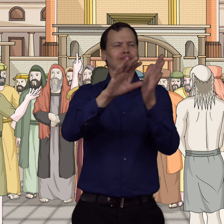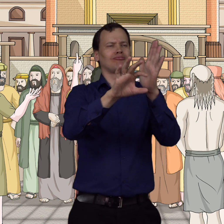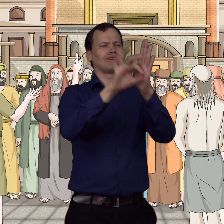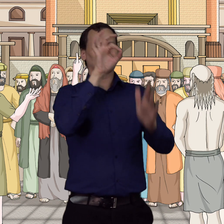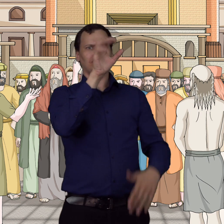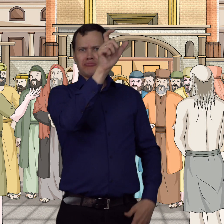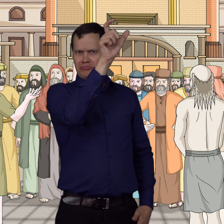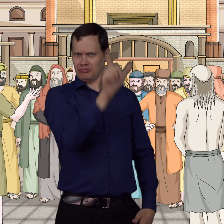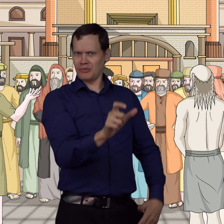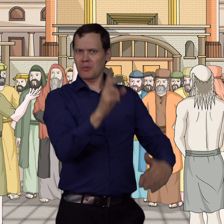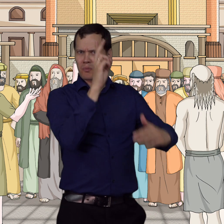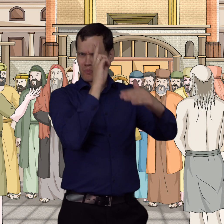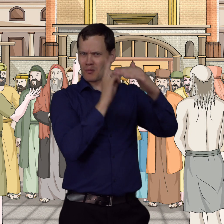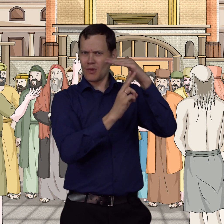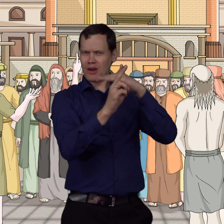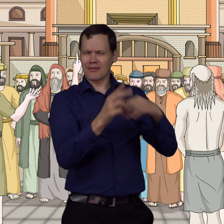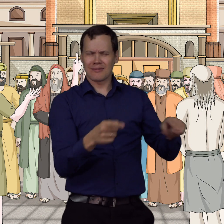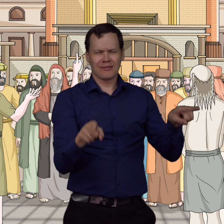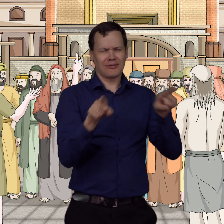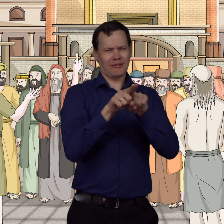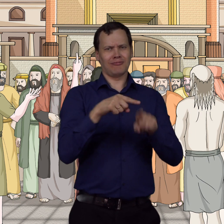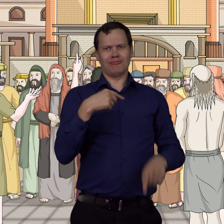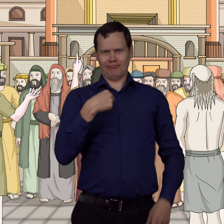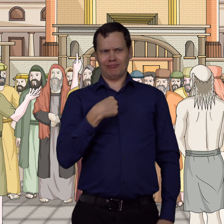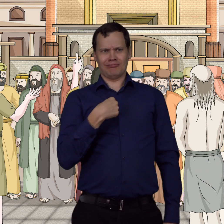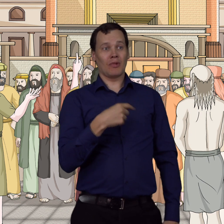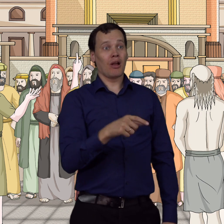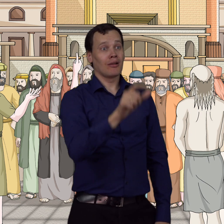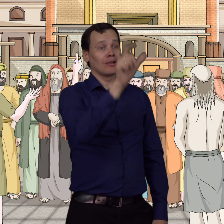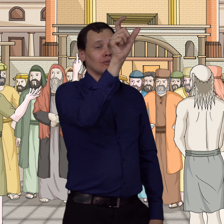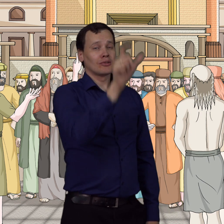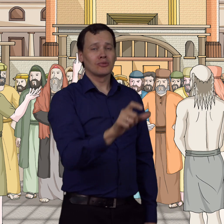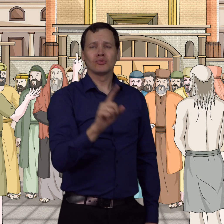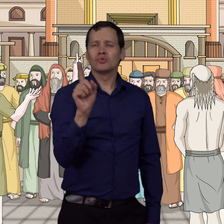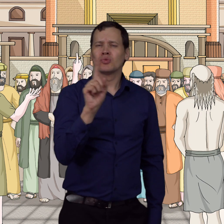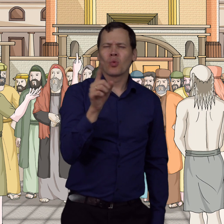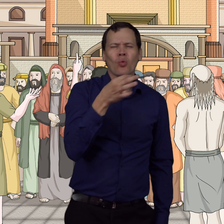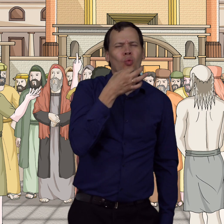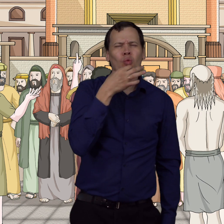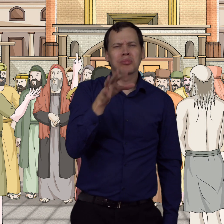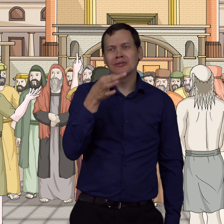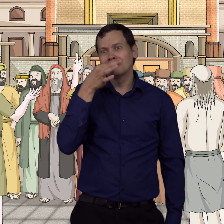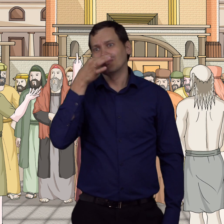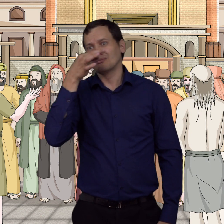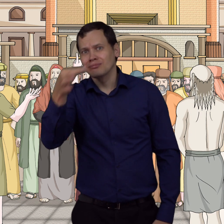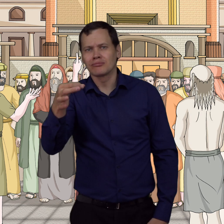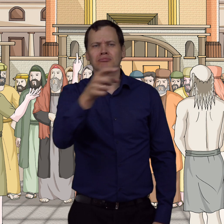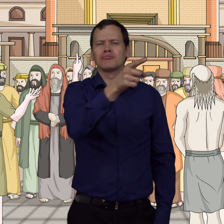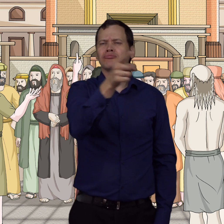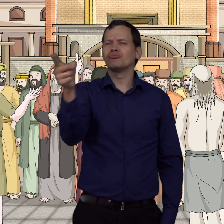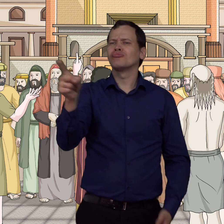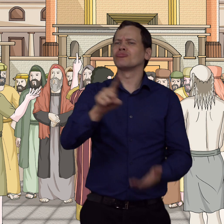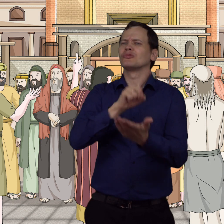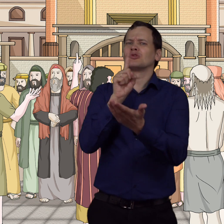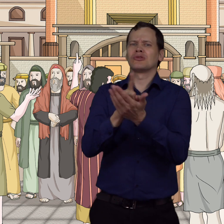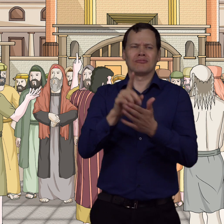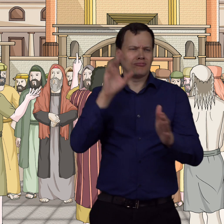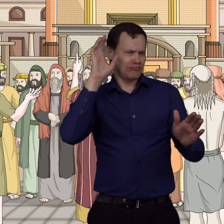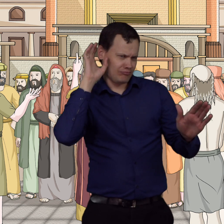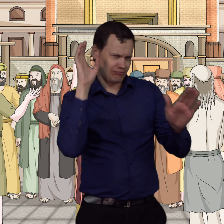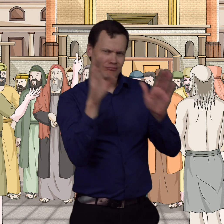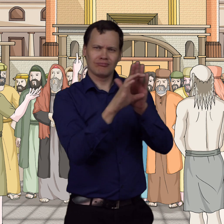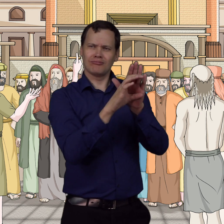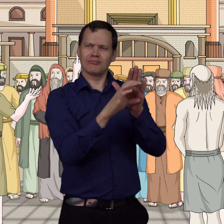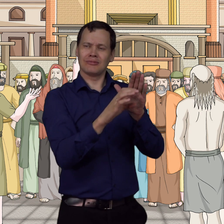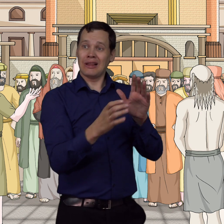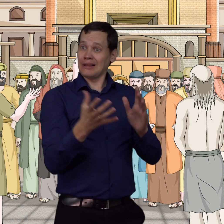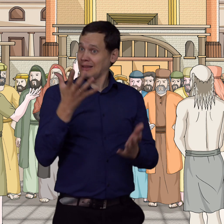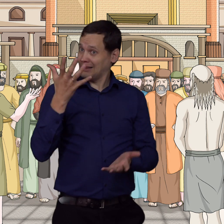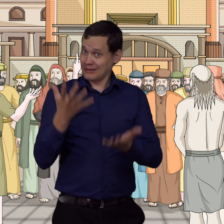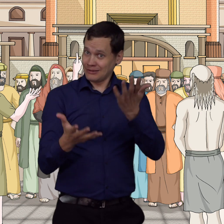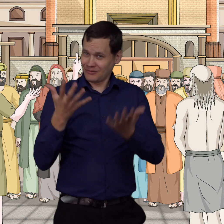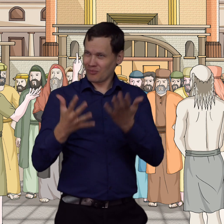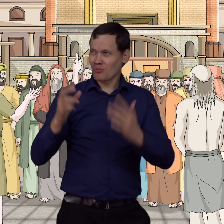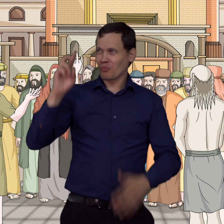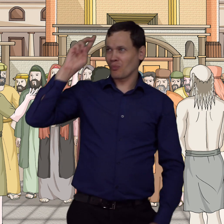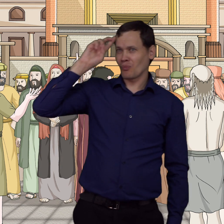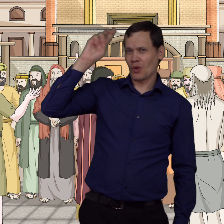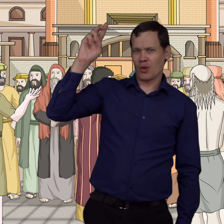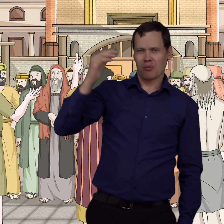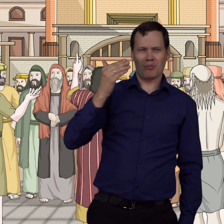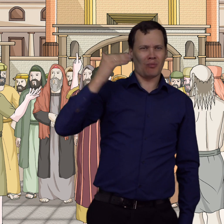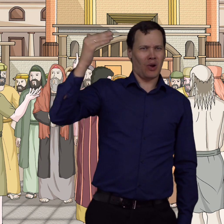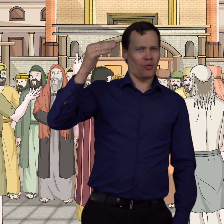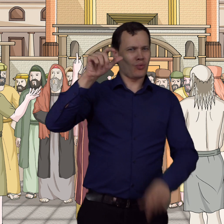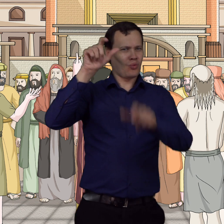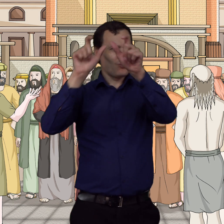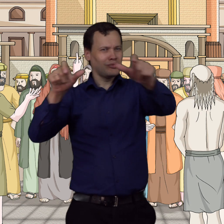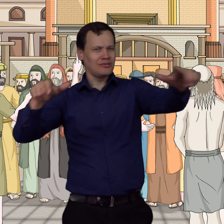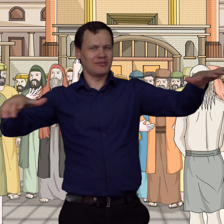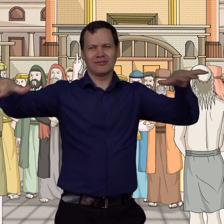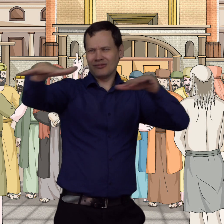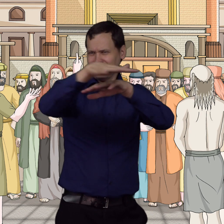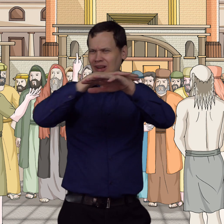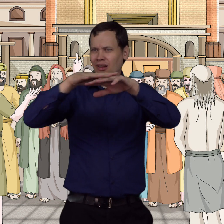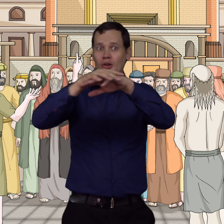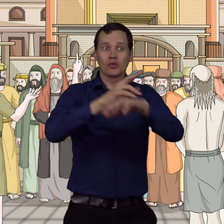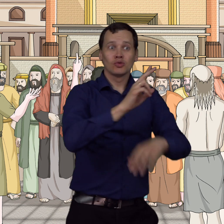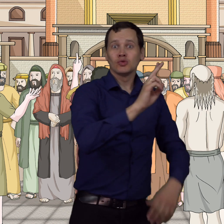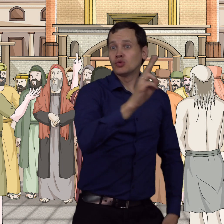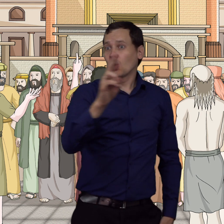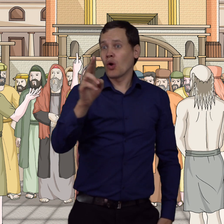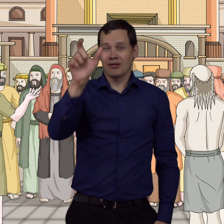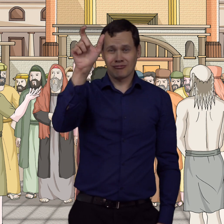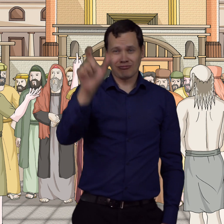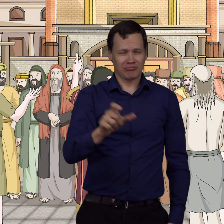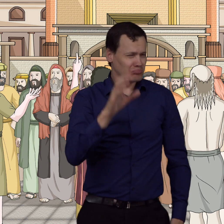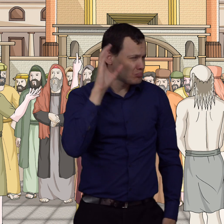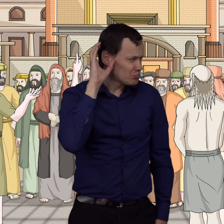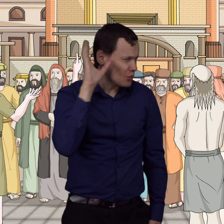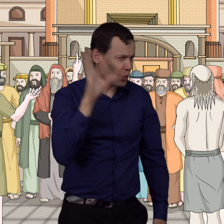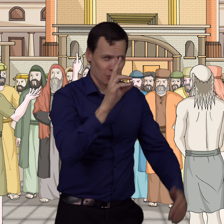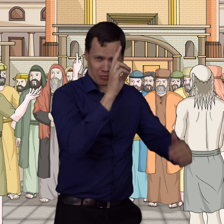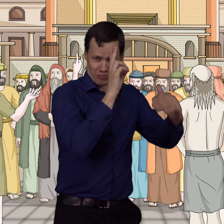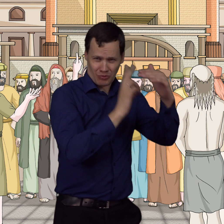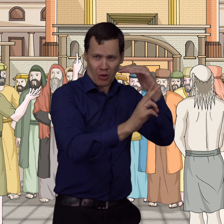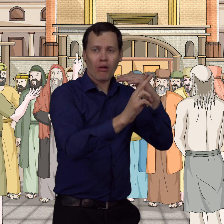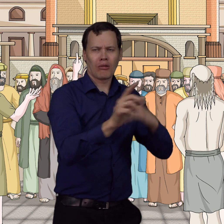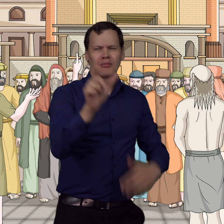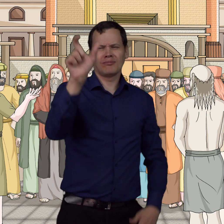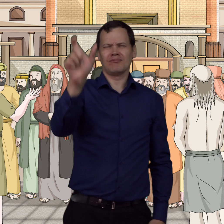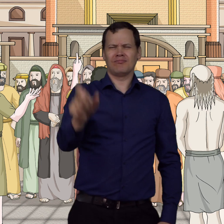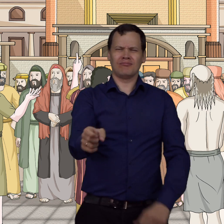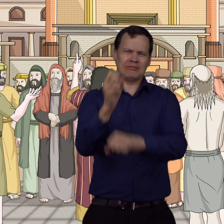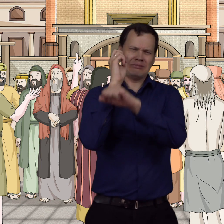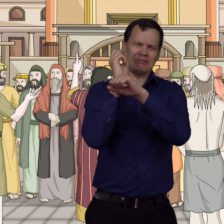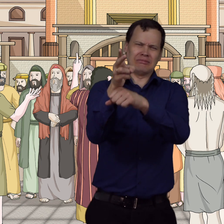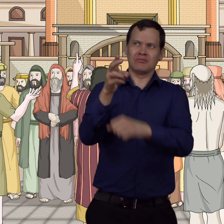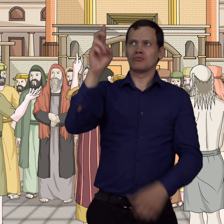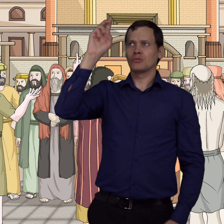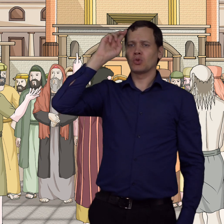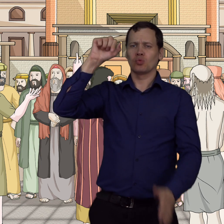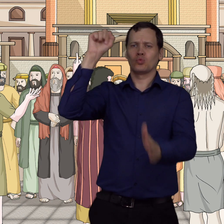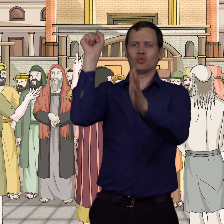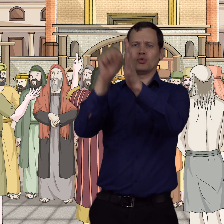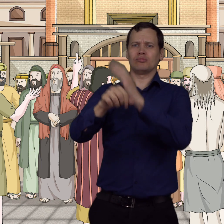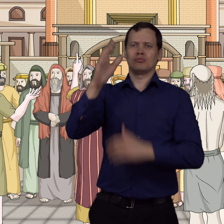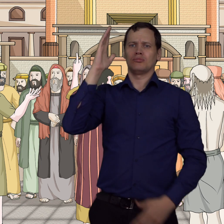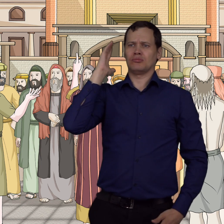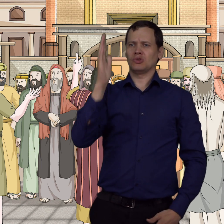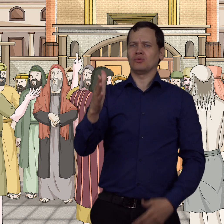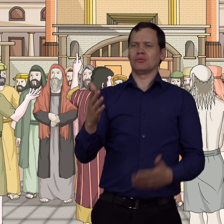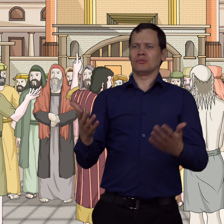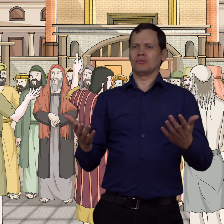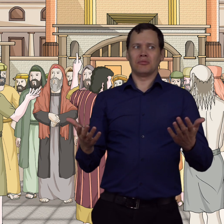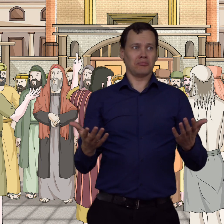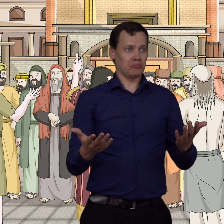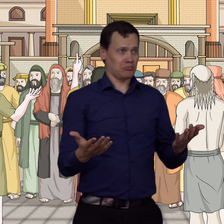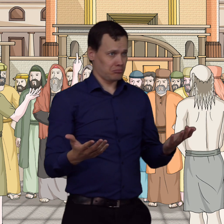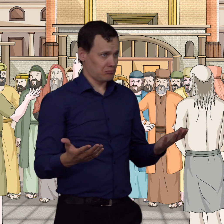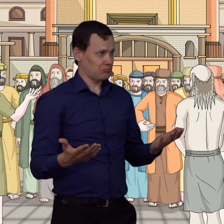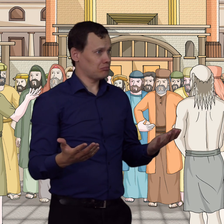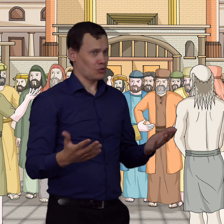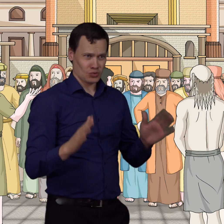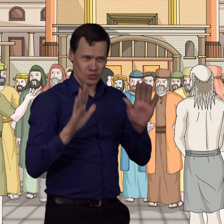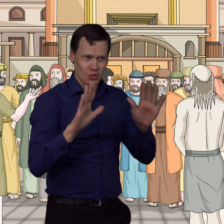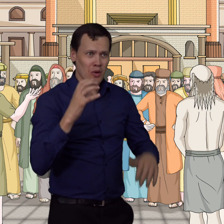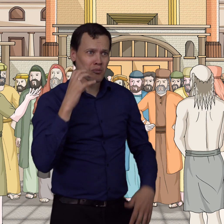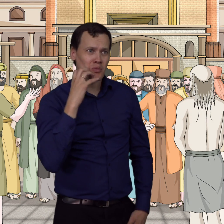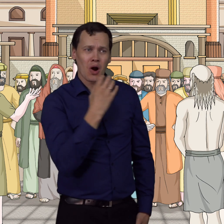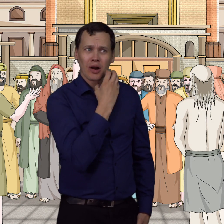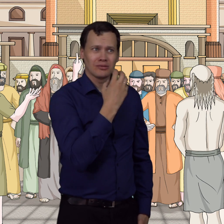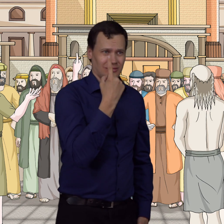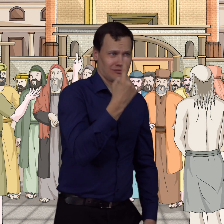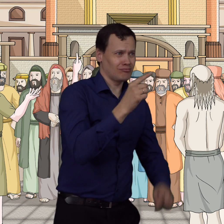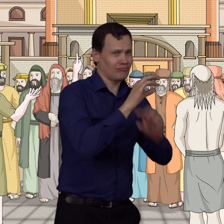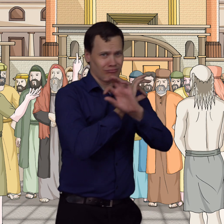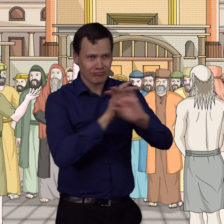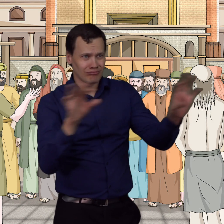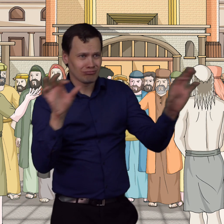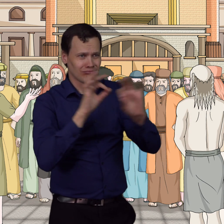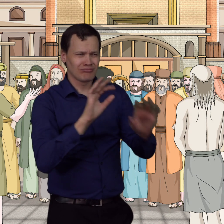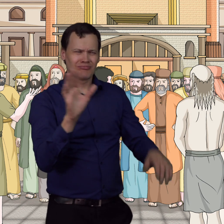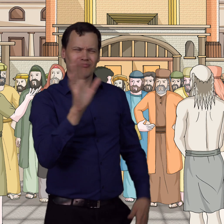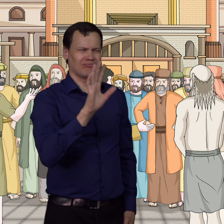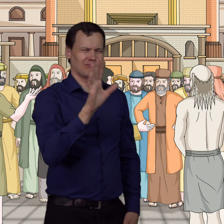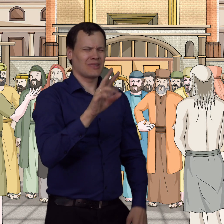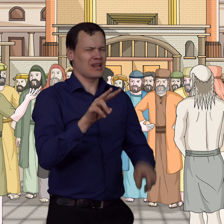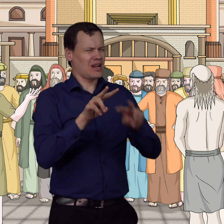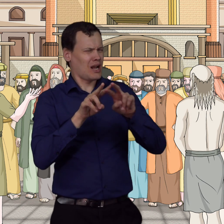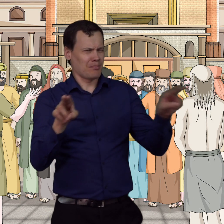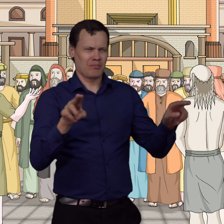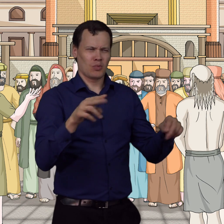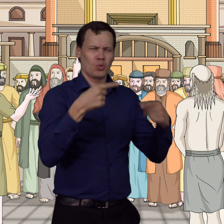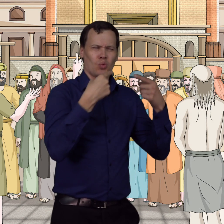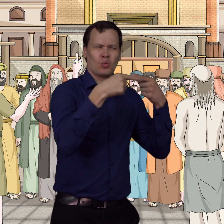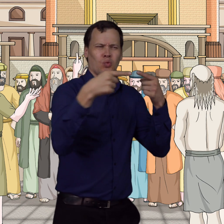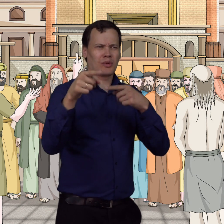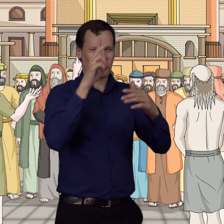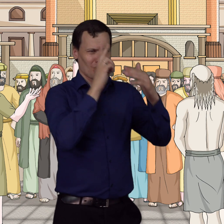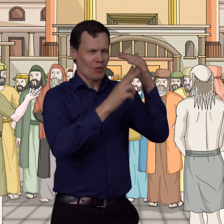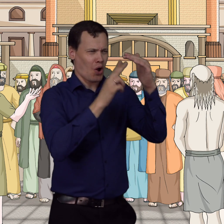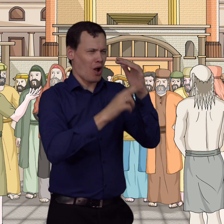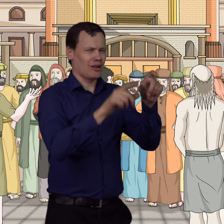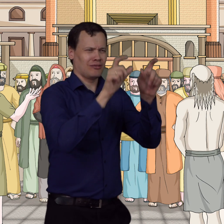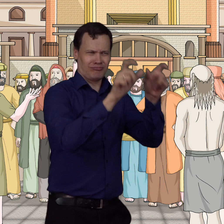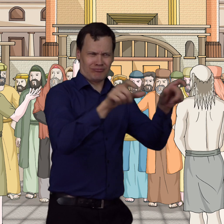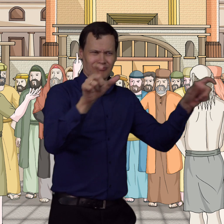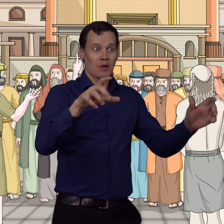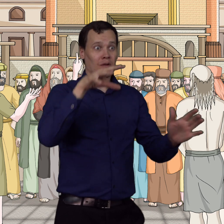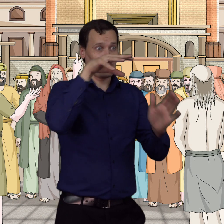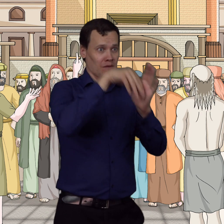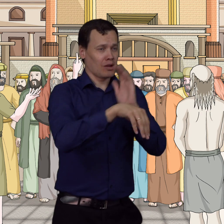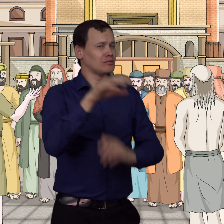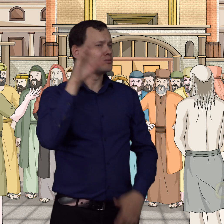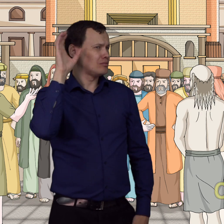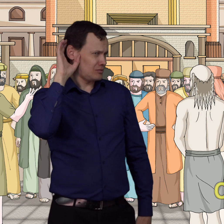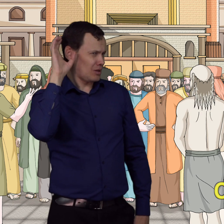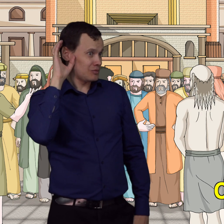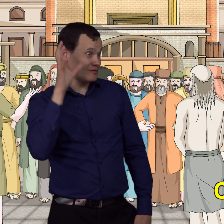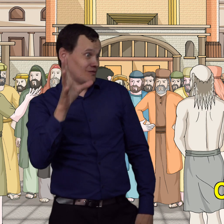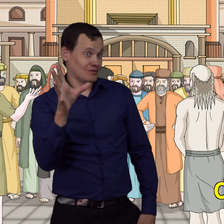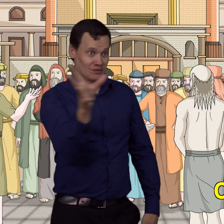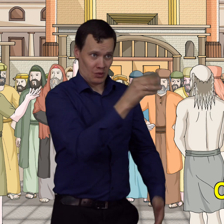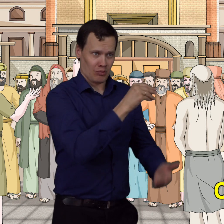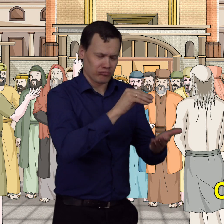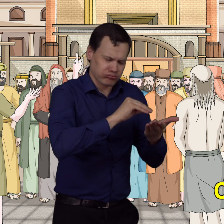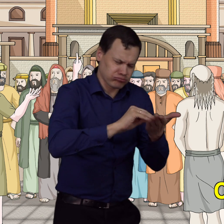You must listen to Him in everything He tells you. Everyone who does not listen to Him will be completely cut off from among his people.’